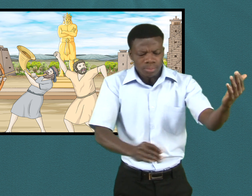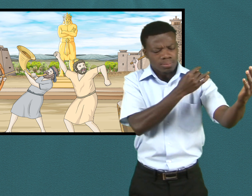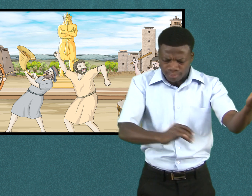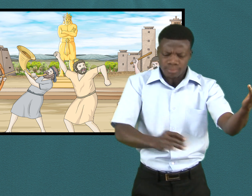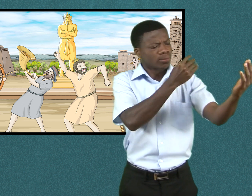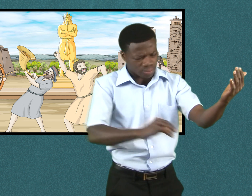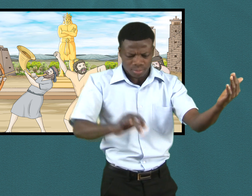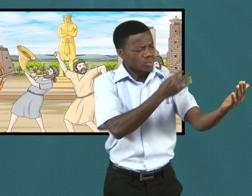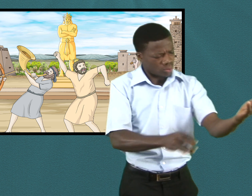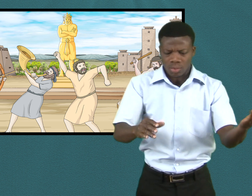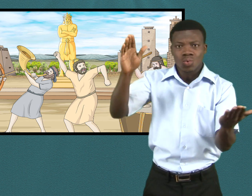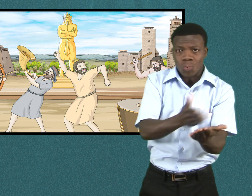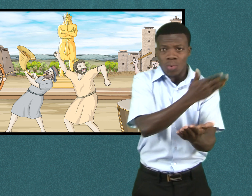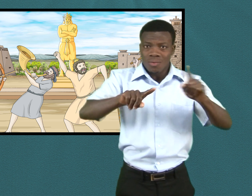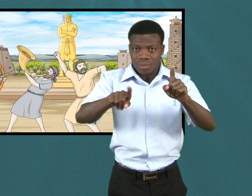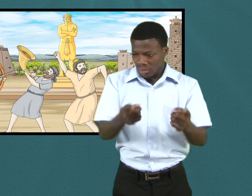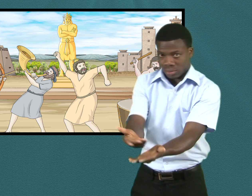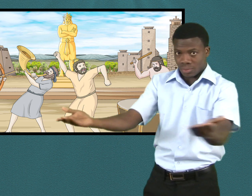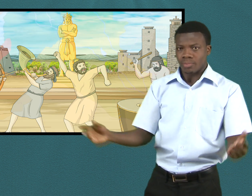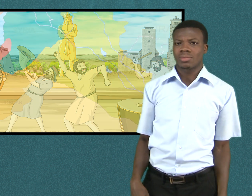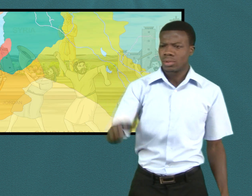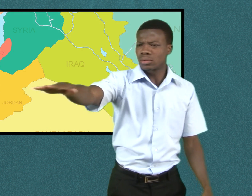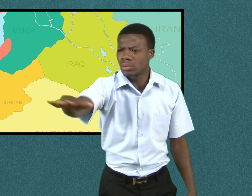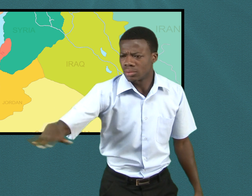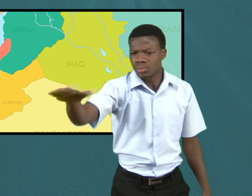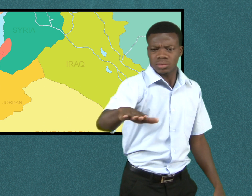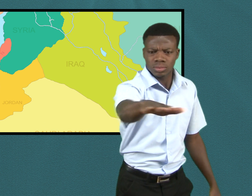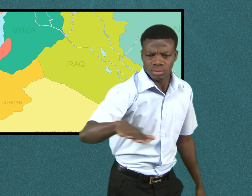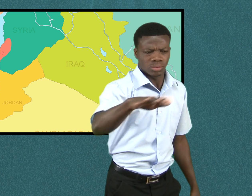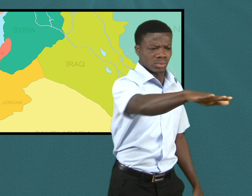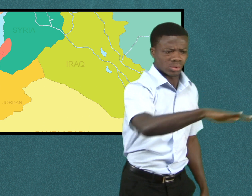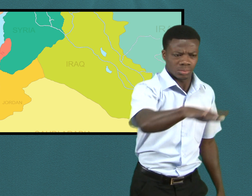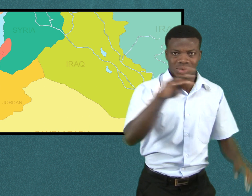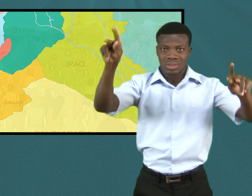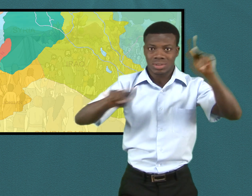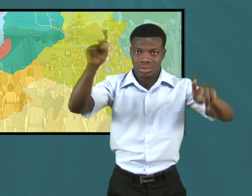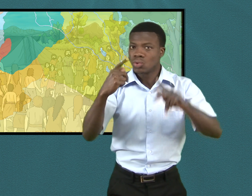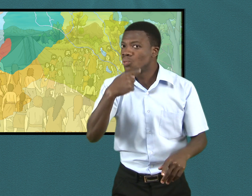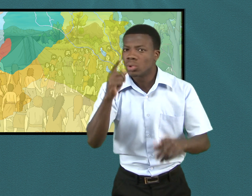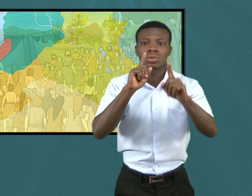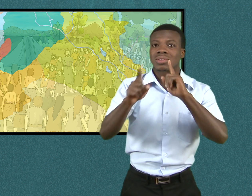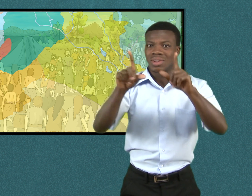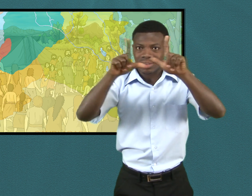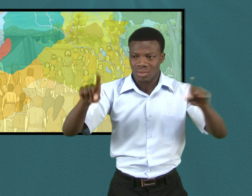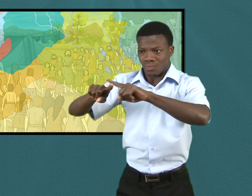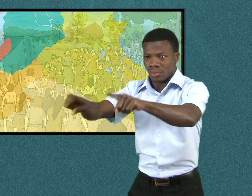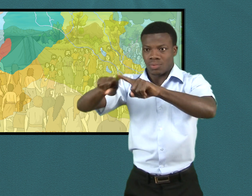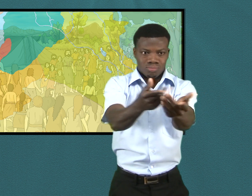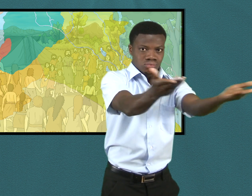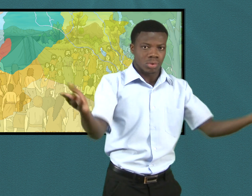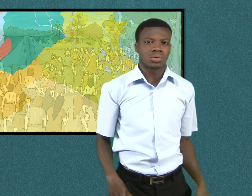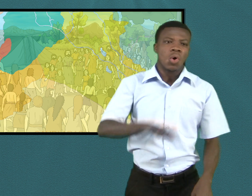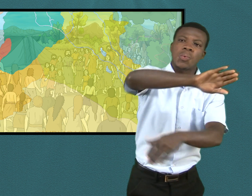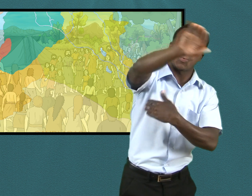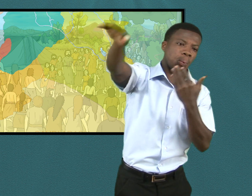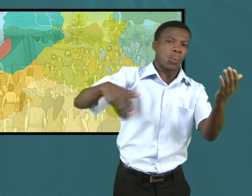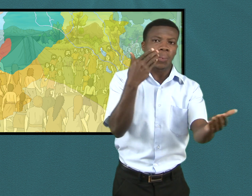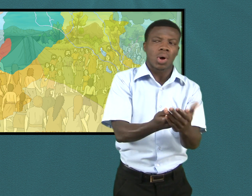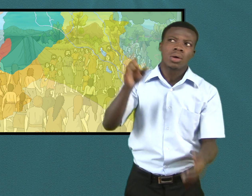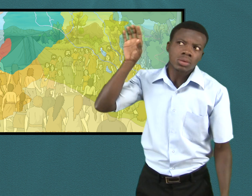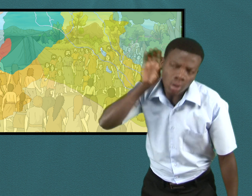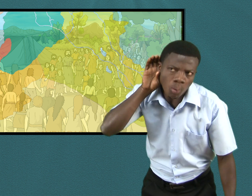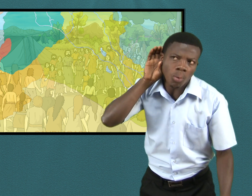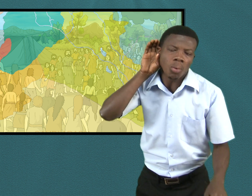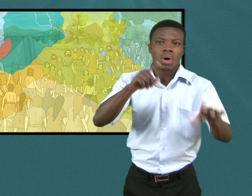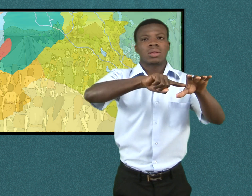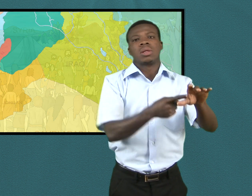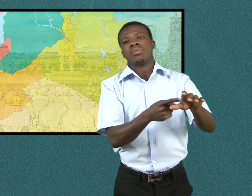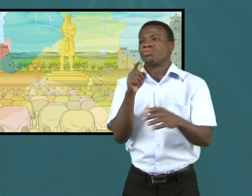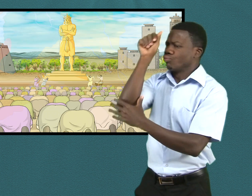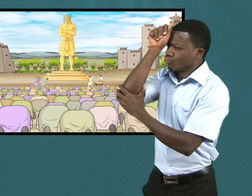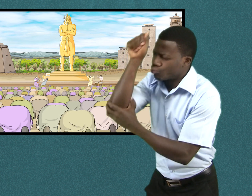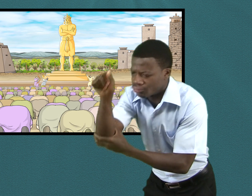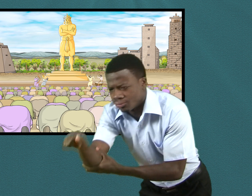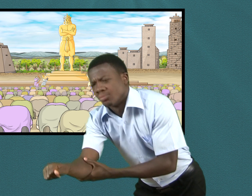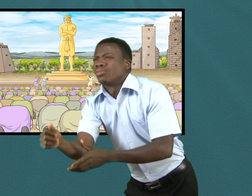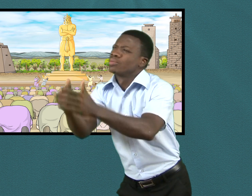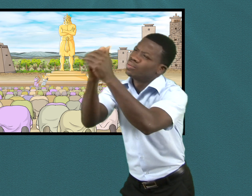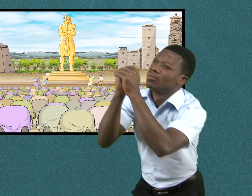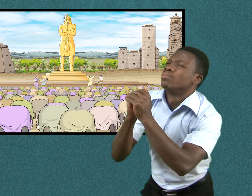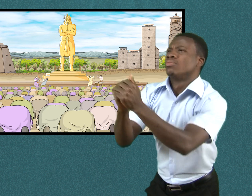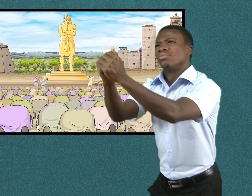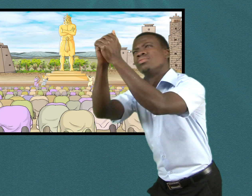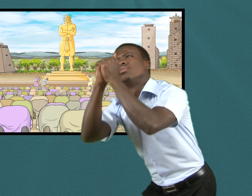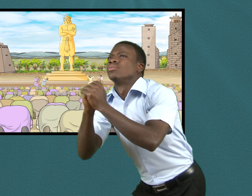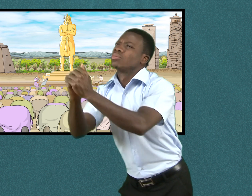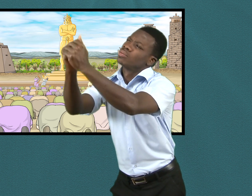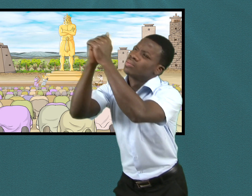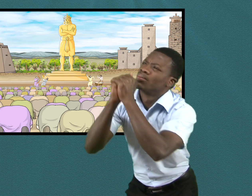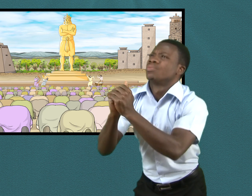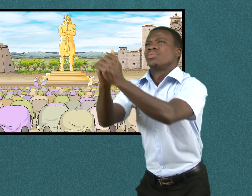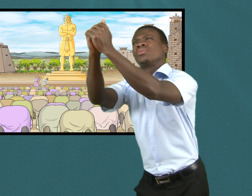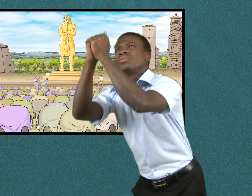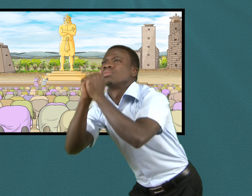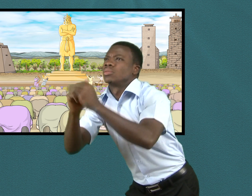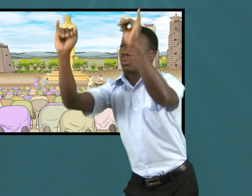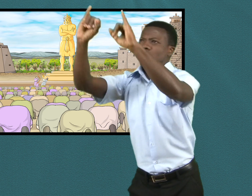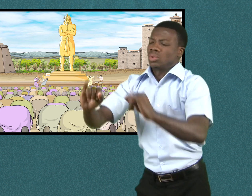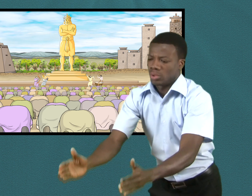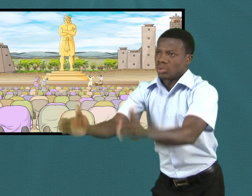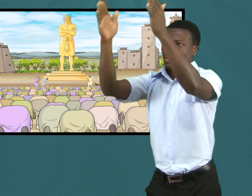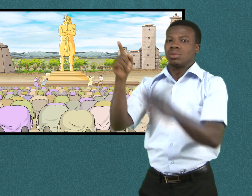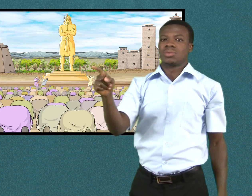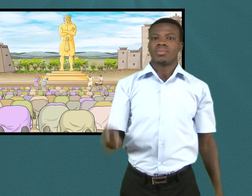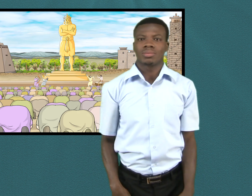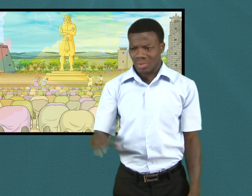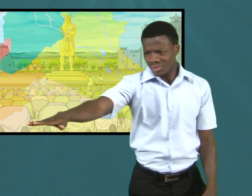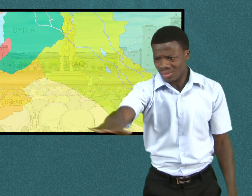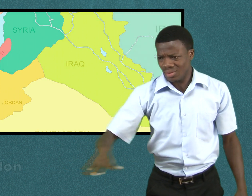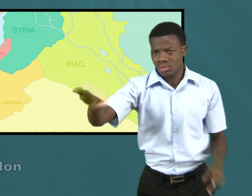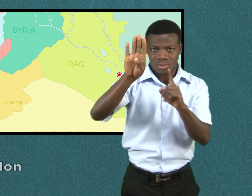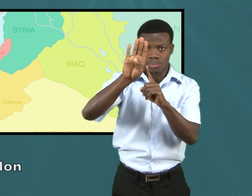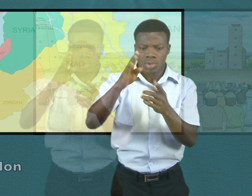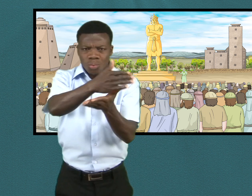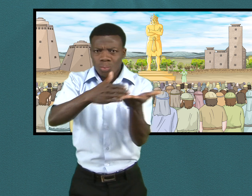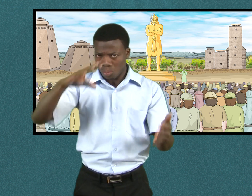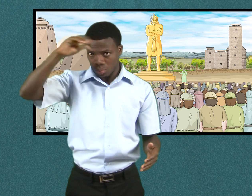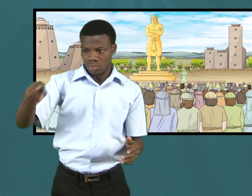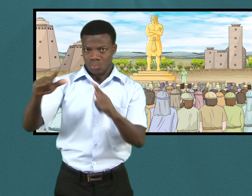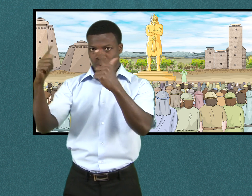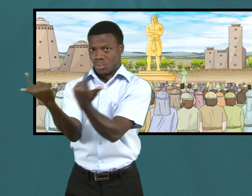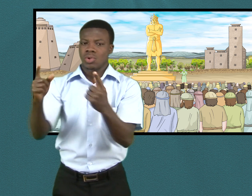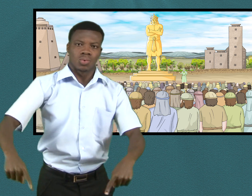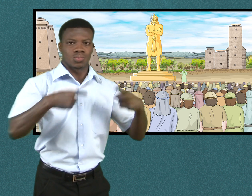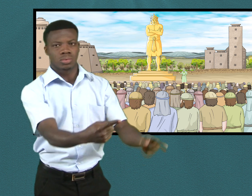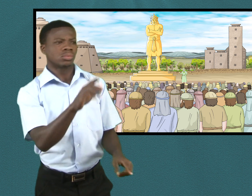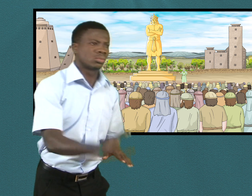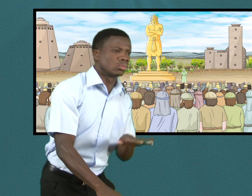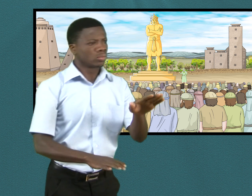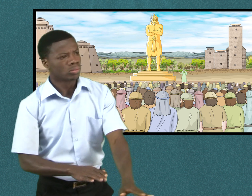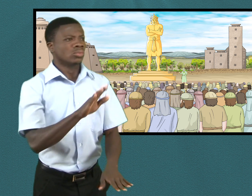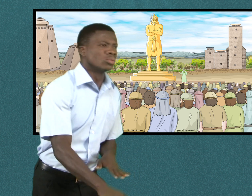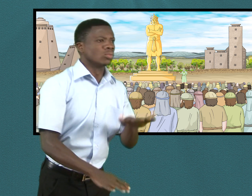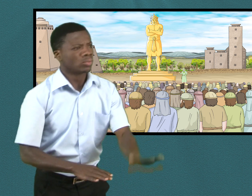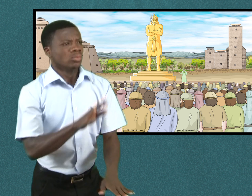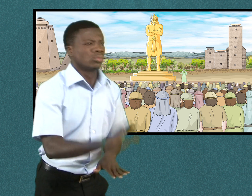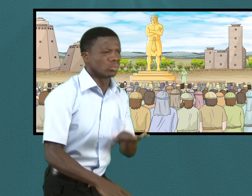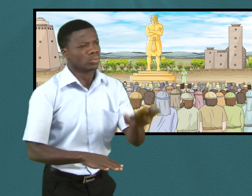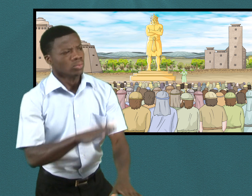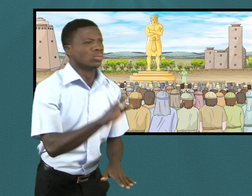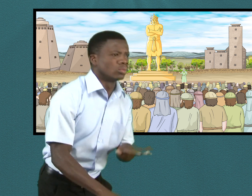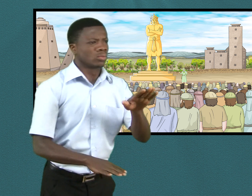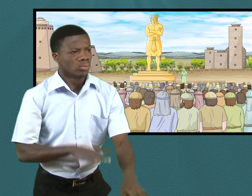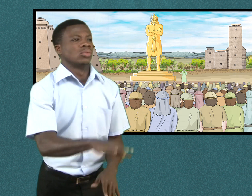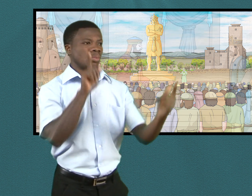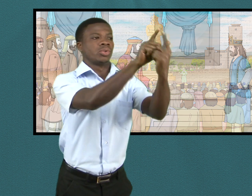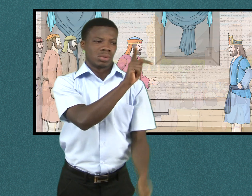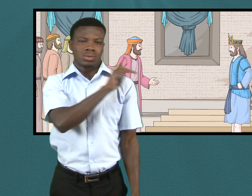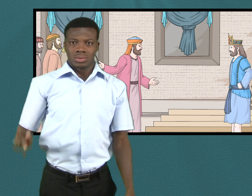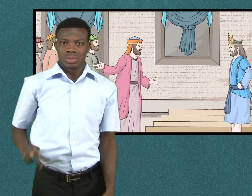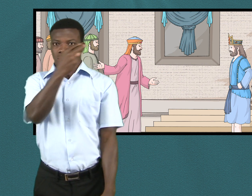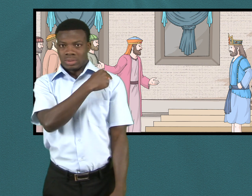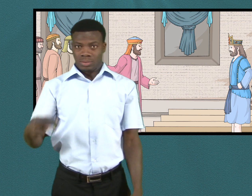Therefore, as soon as all the people heard the sound of the horn, flute, zither, lyre, harp, and all kinds of music, the people of every nation and language would fall down and worship the golden statue that King Nebuchadnezzar had set up.